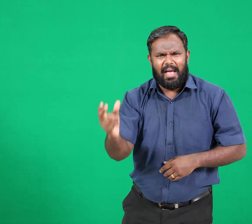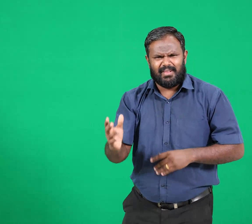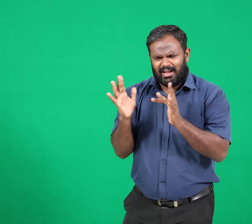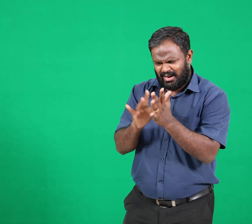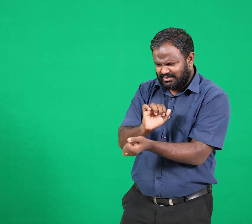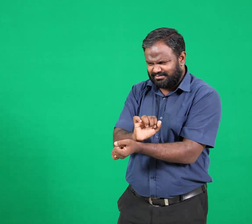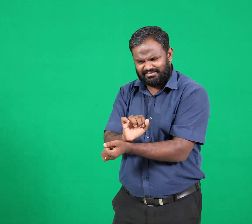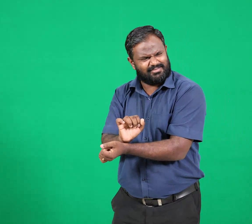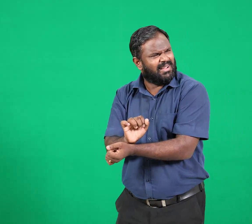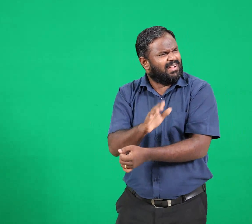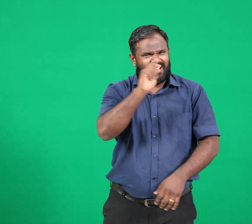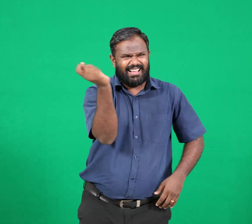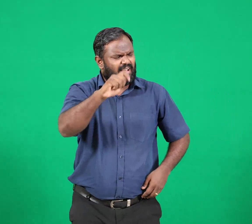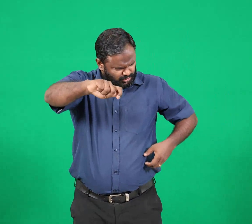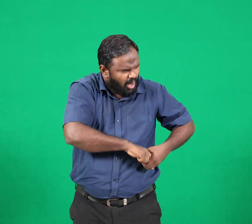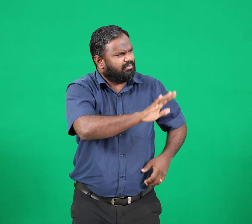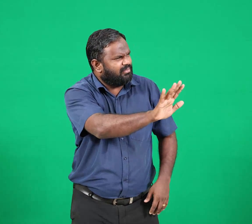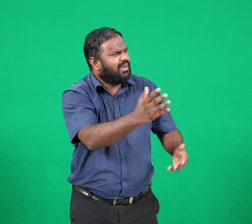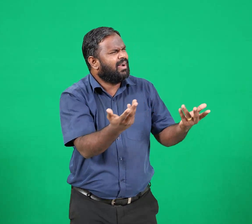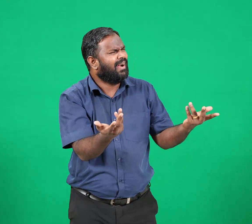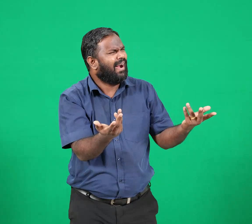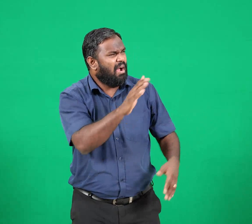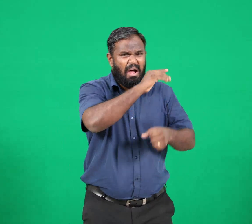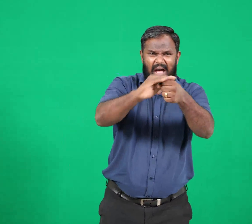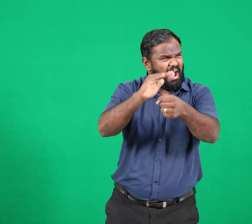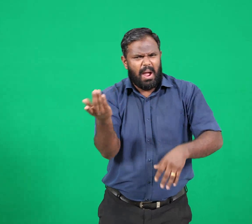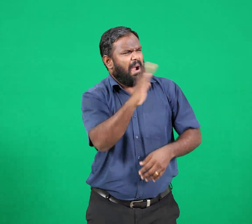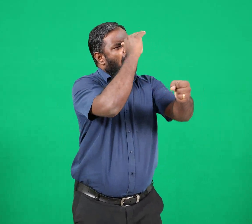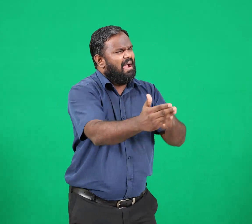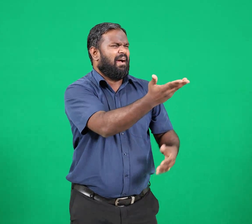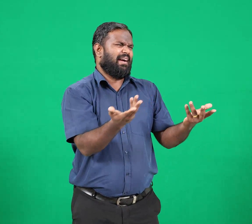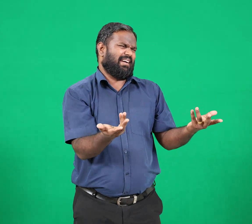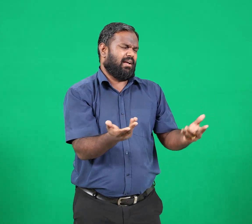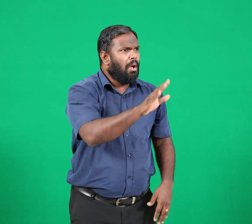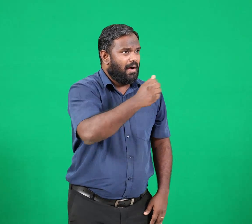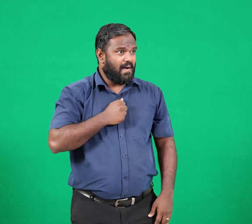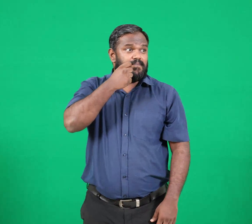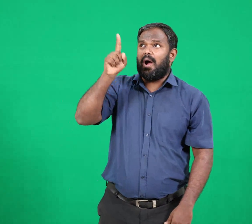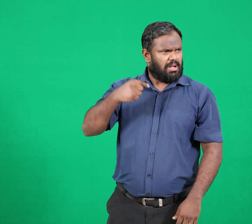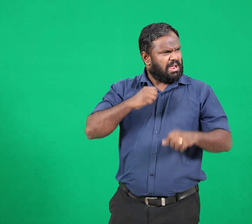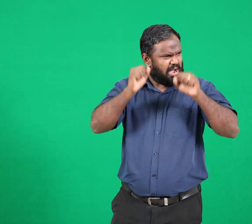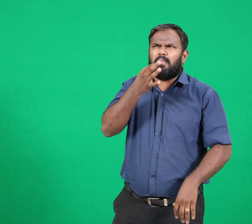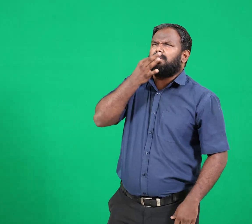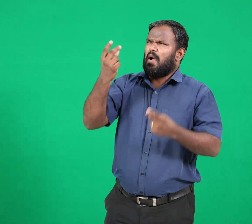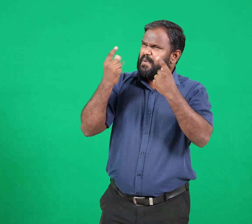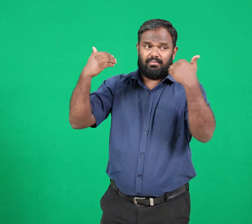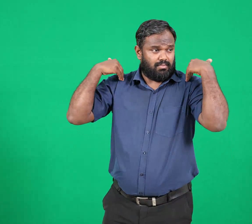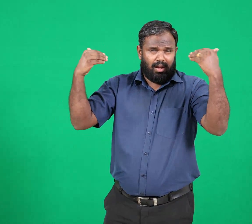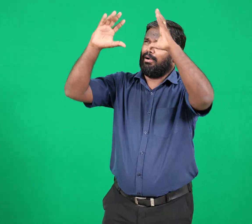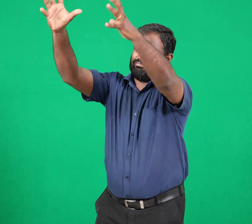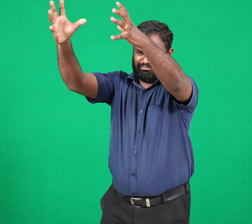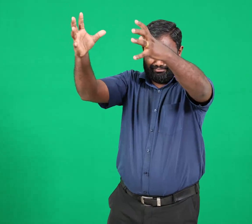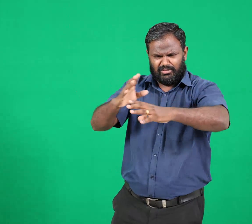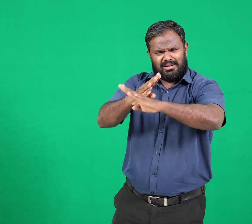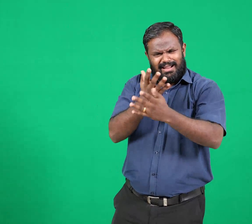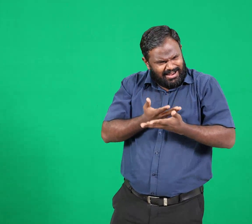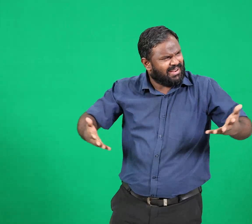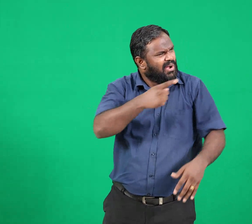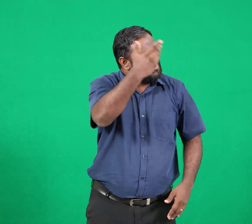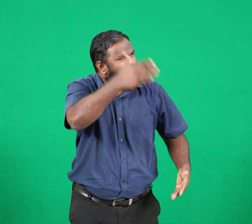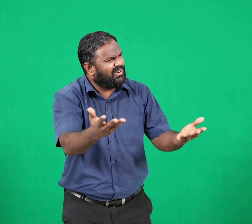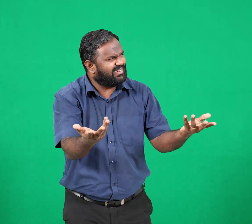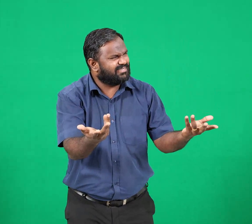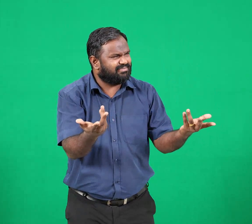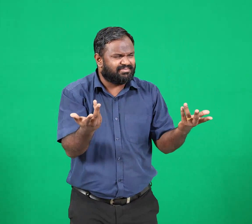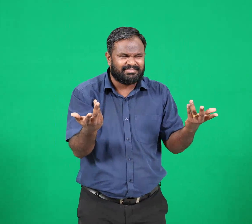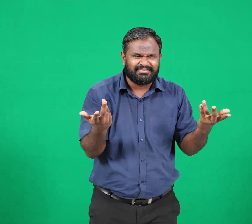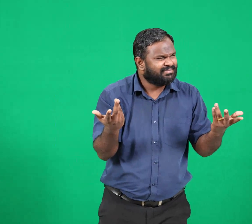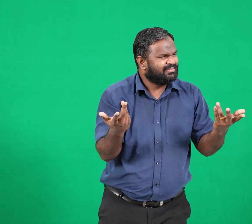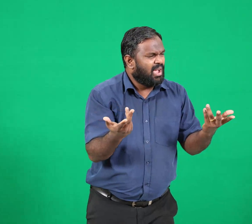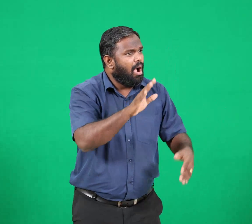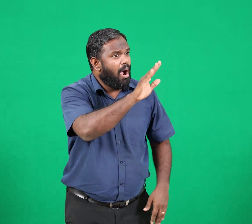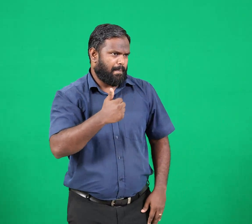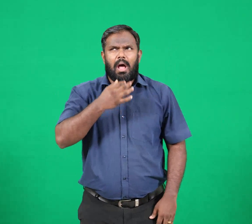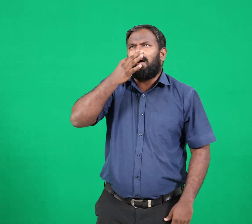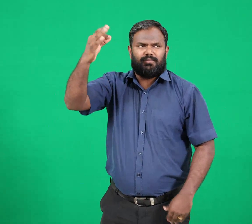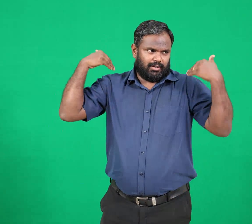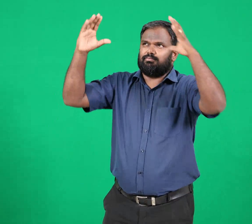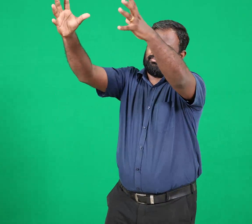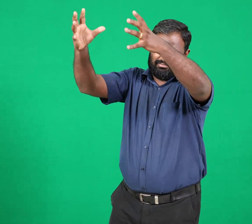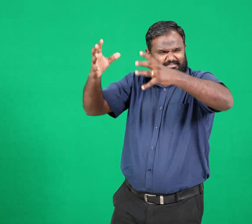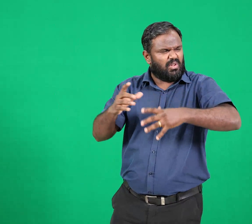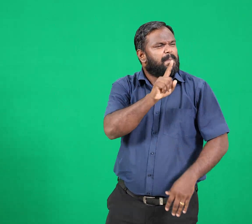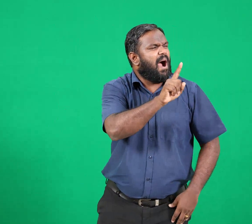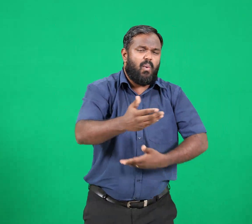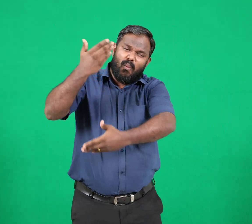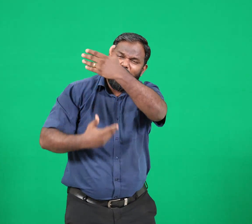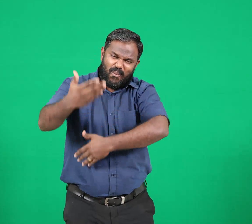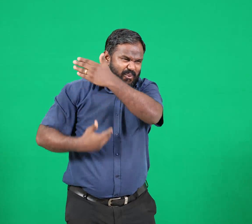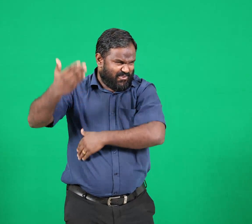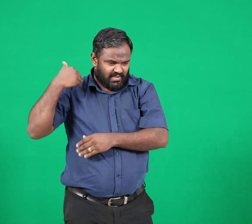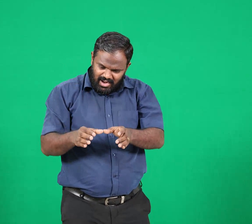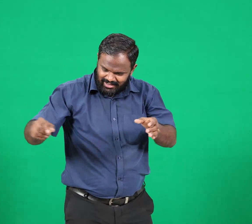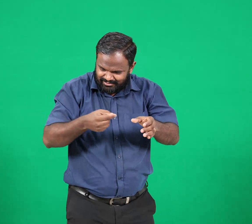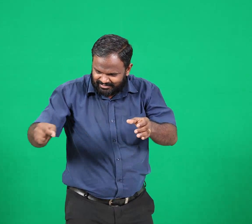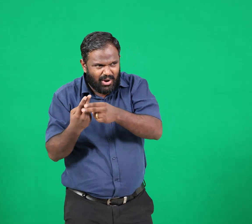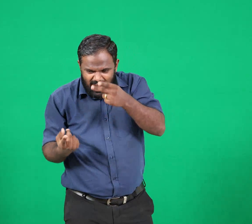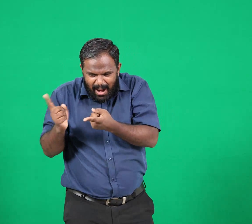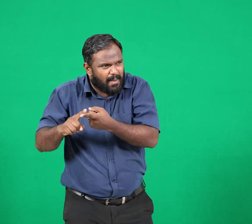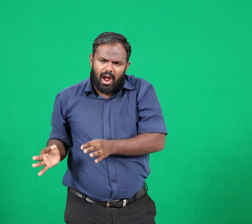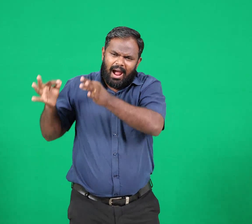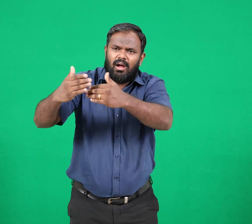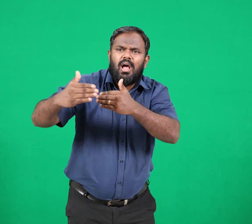" For all who draw the sword will die by the sword. Are you not aware that I can call on My Father, and He will at once put at My disposal more than twelve legions of angels?